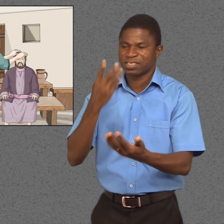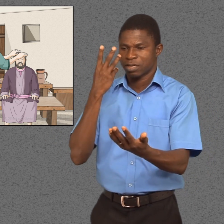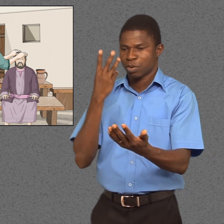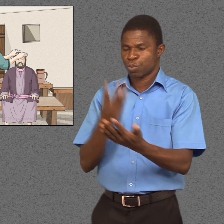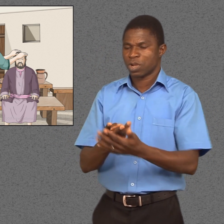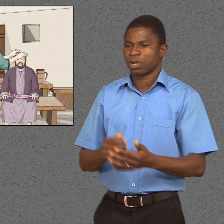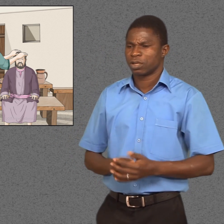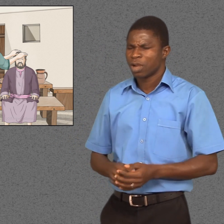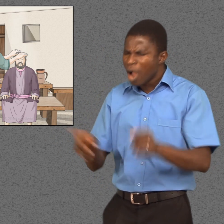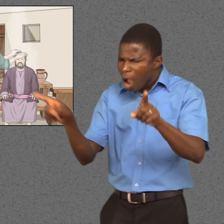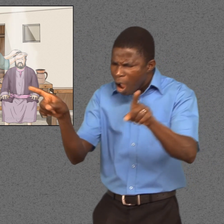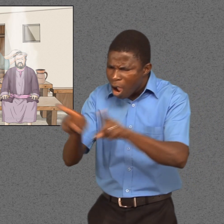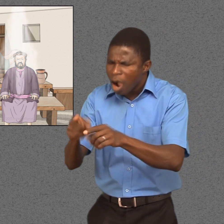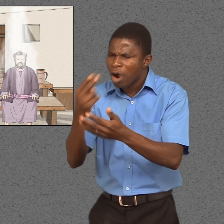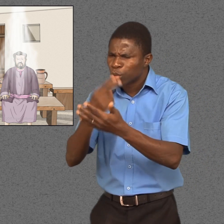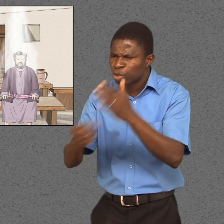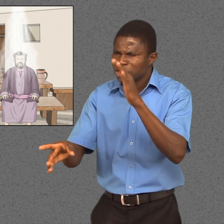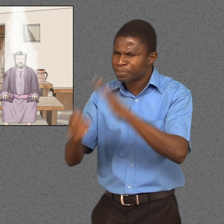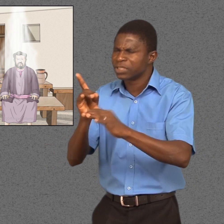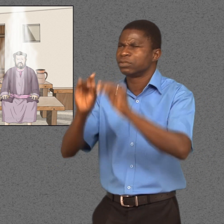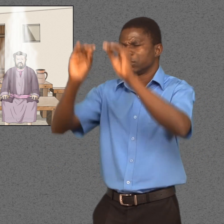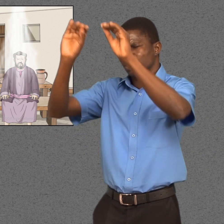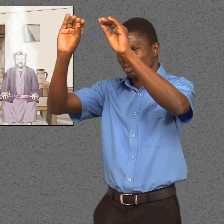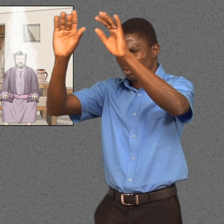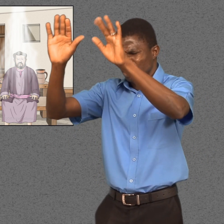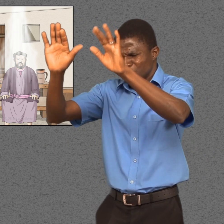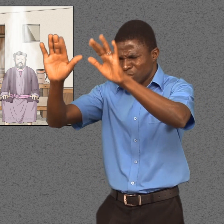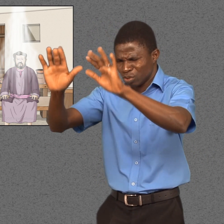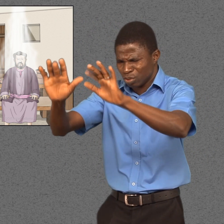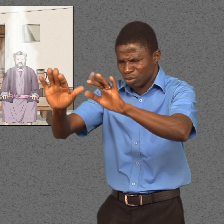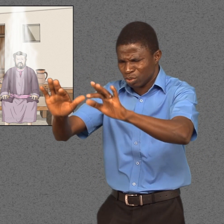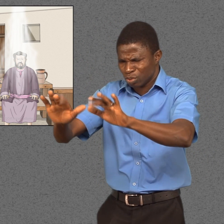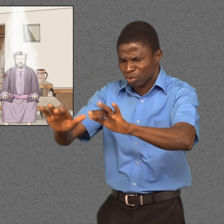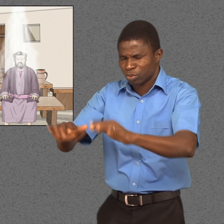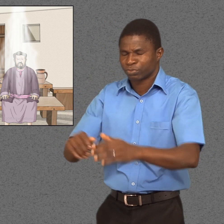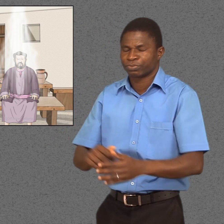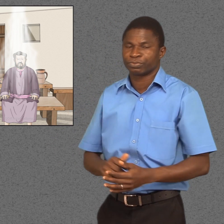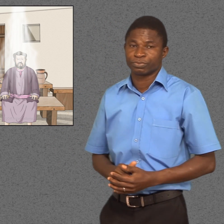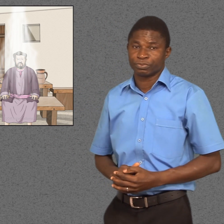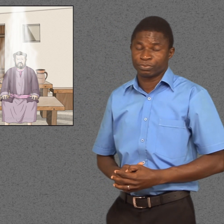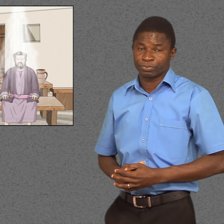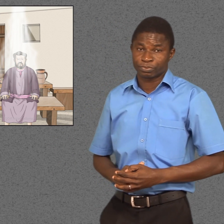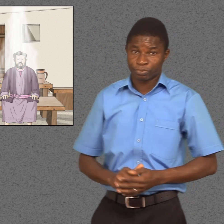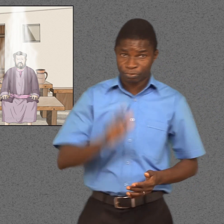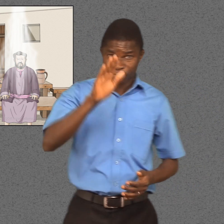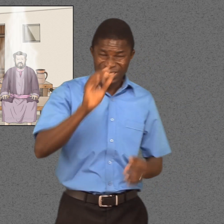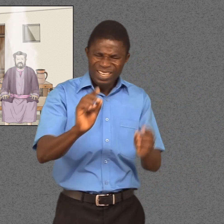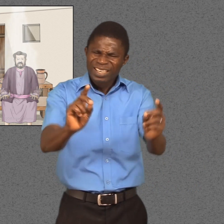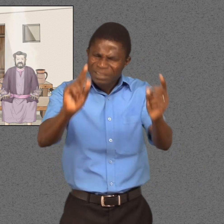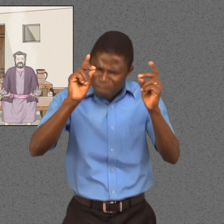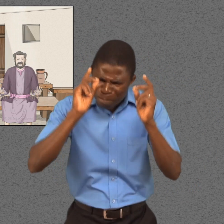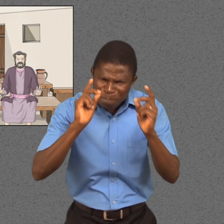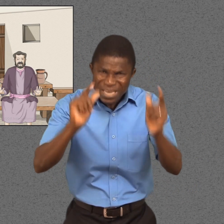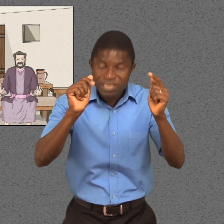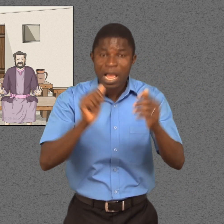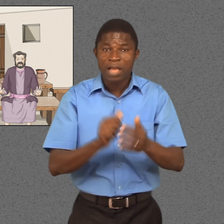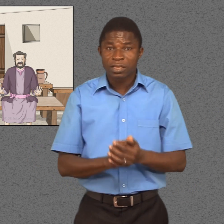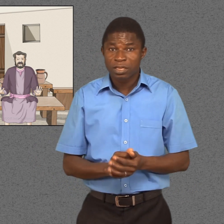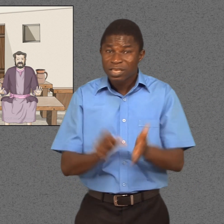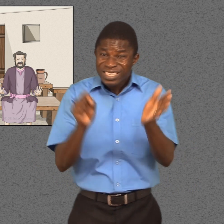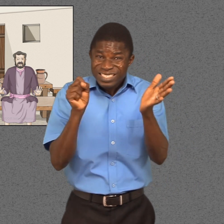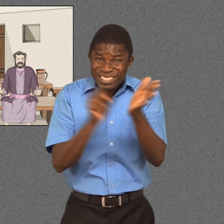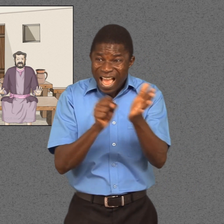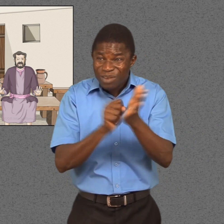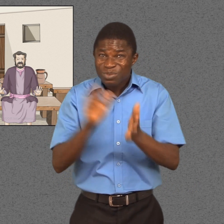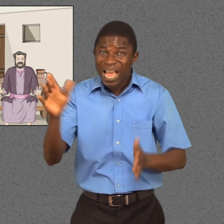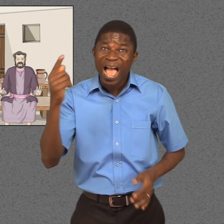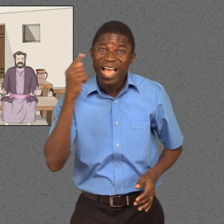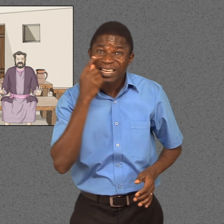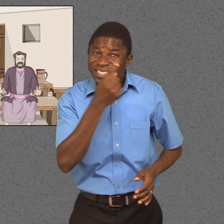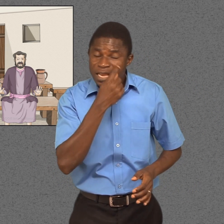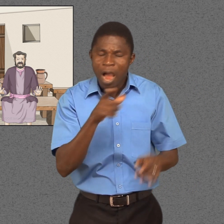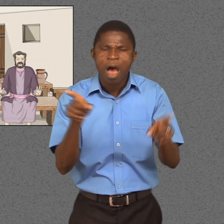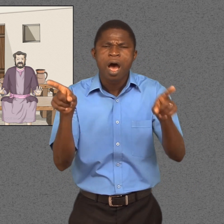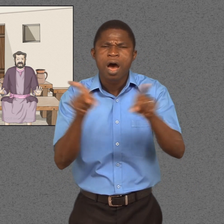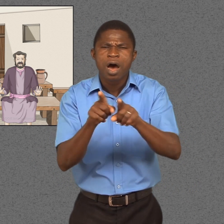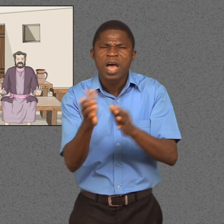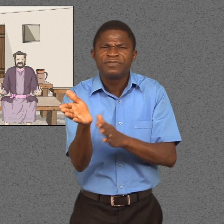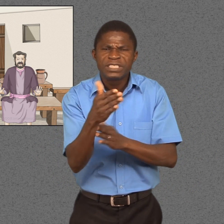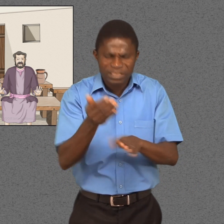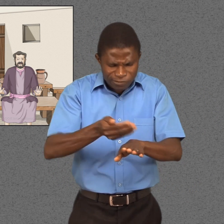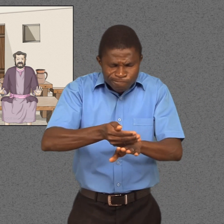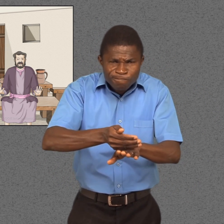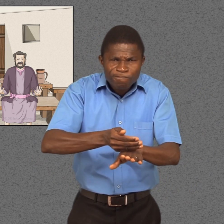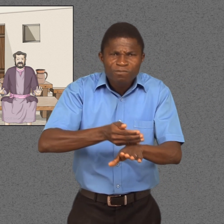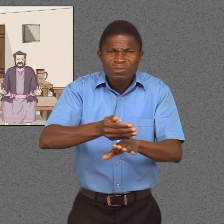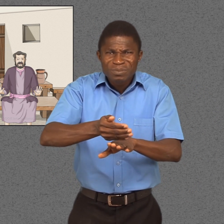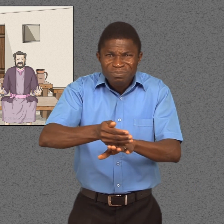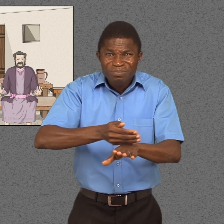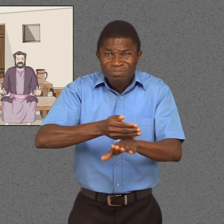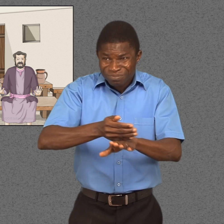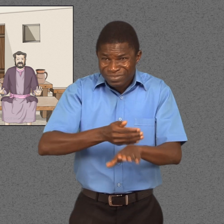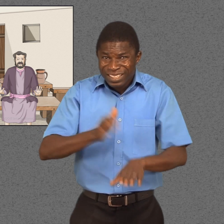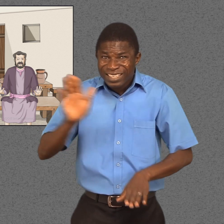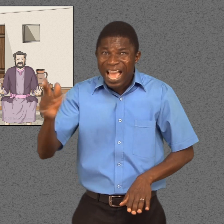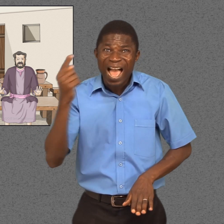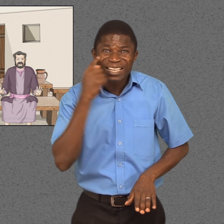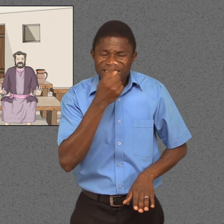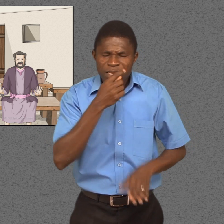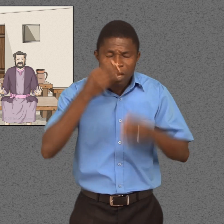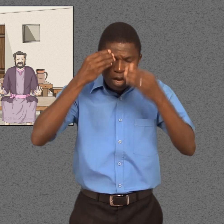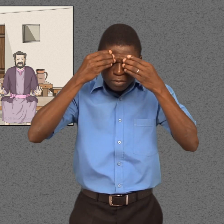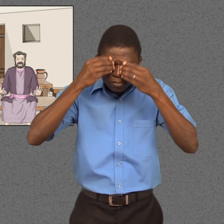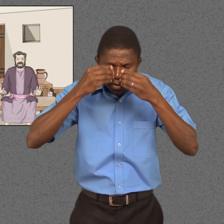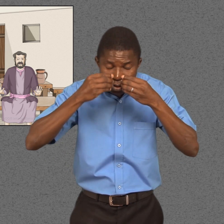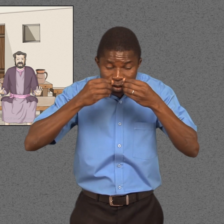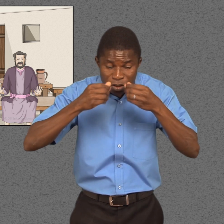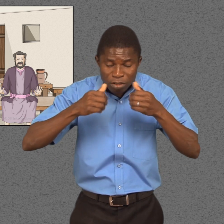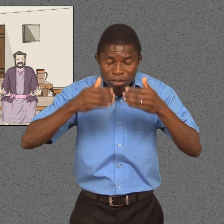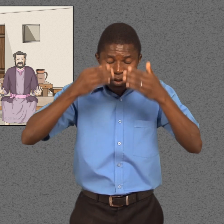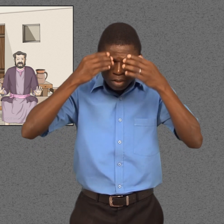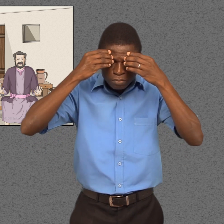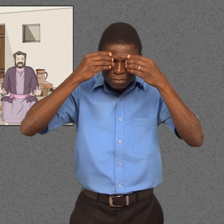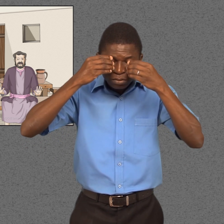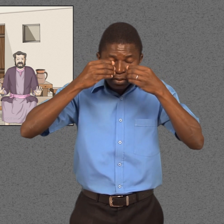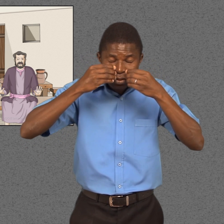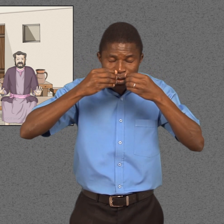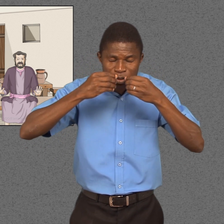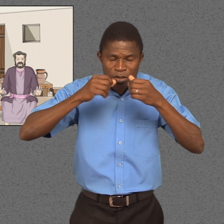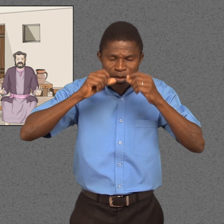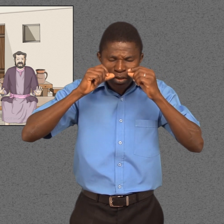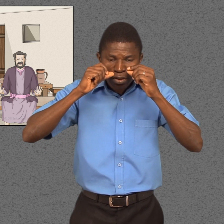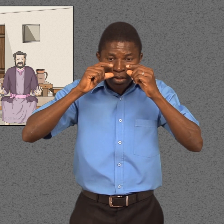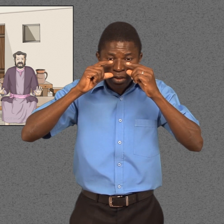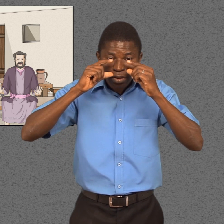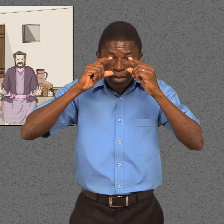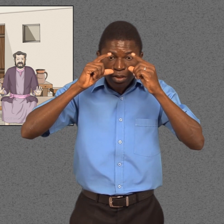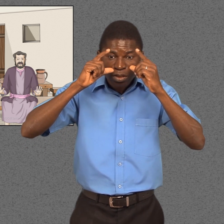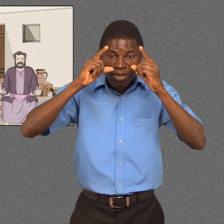At that instant, something like scales fell from Saul’s eyes, and his sight was restored.